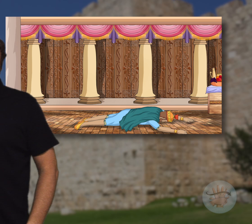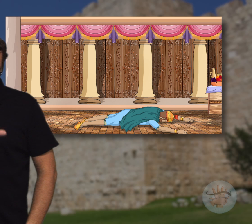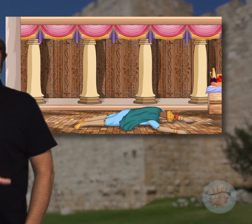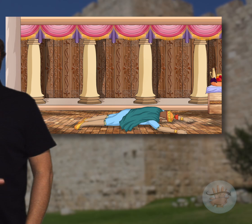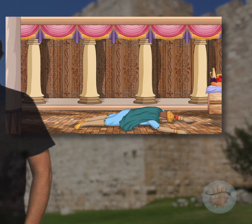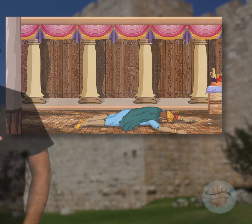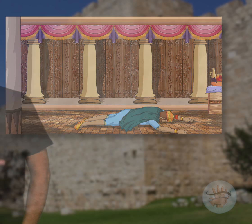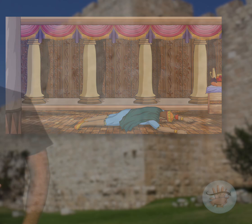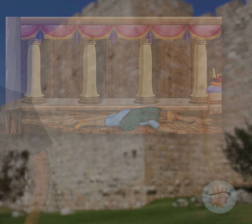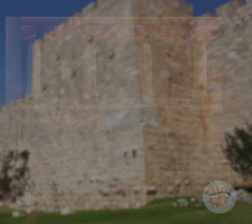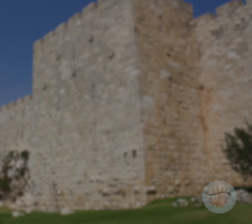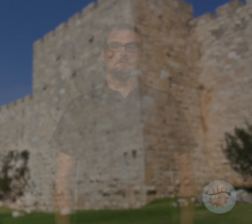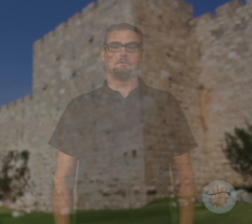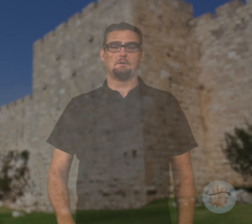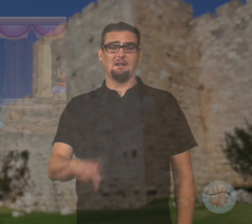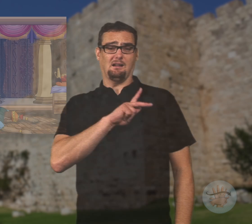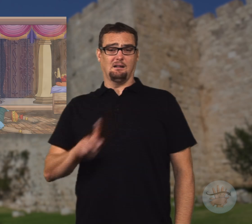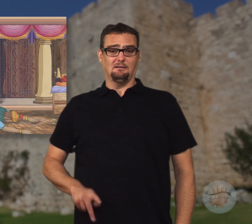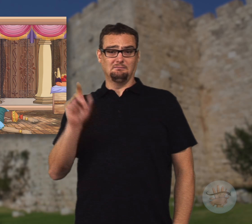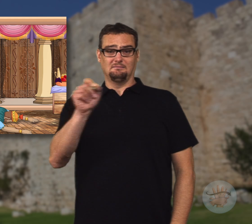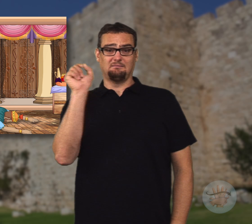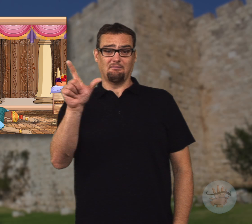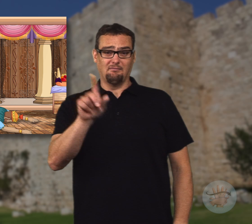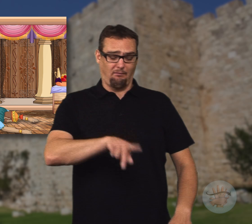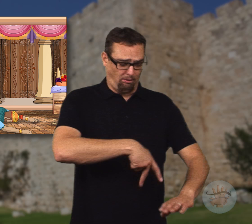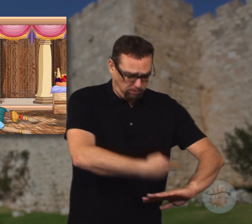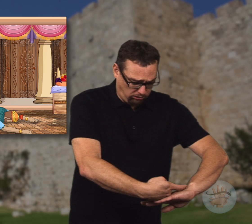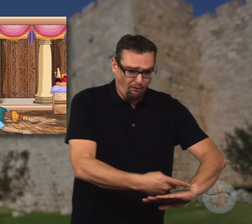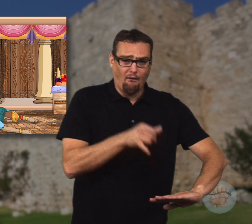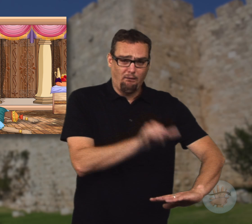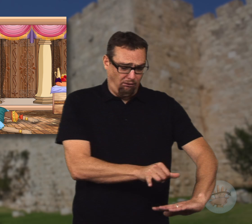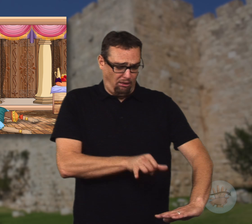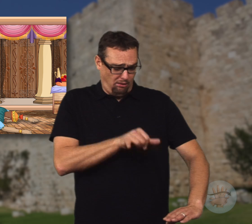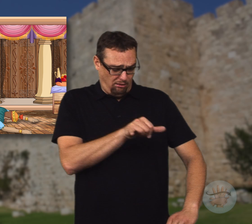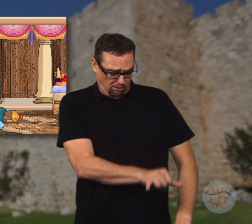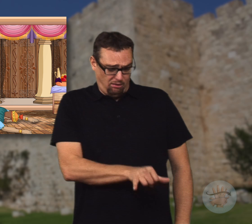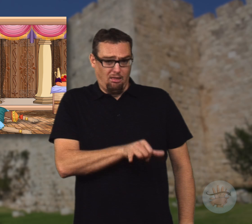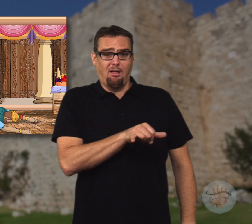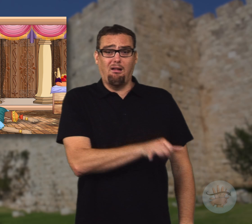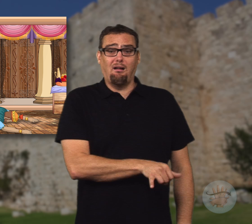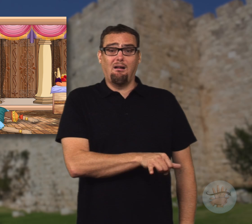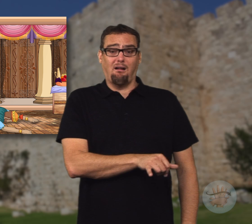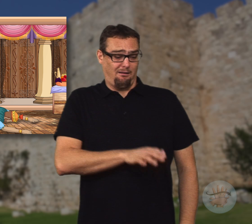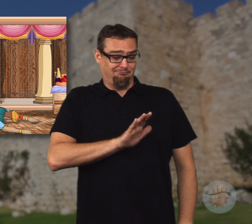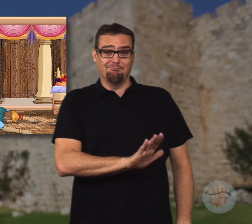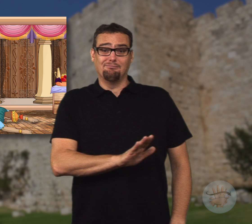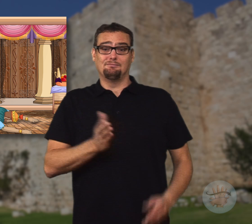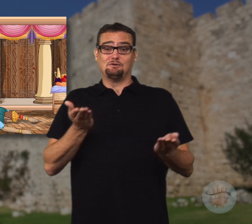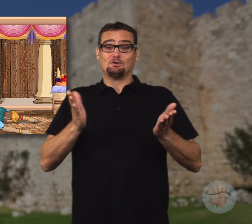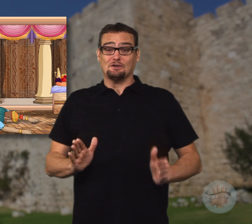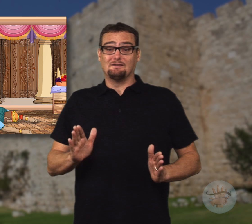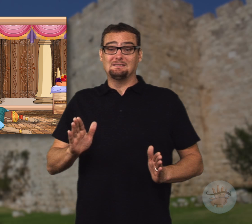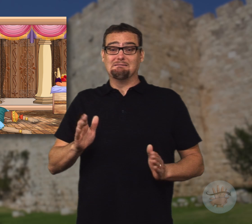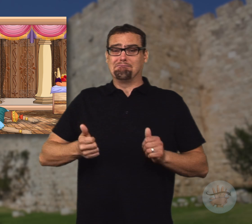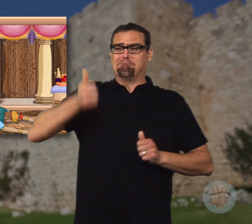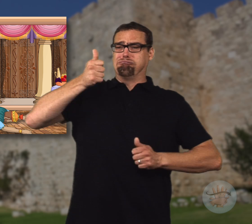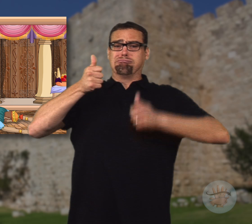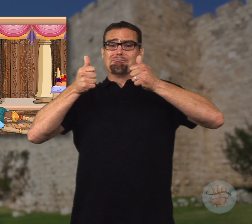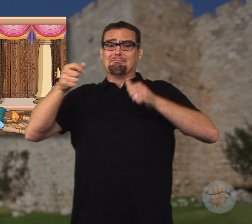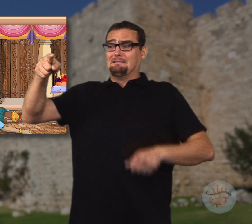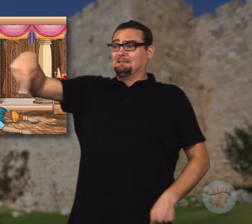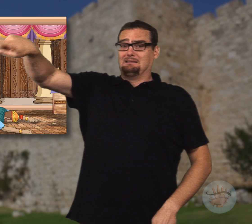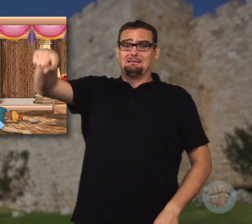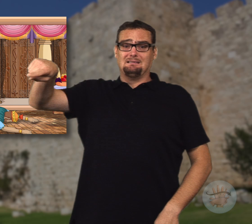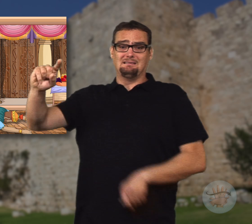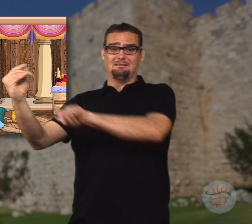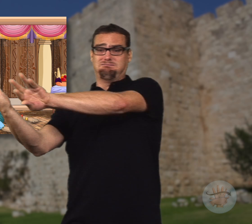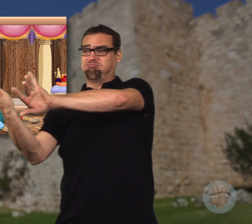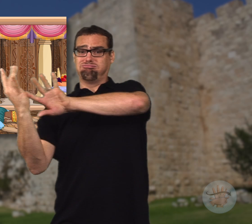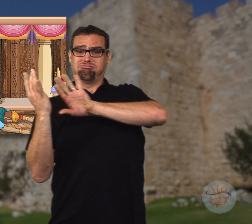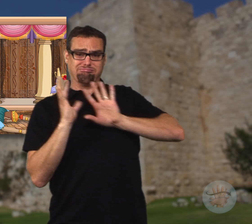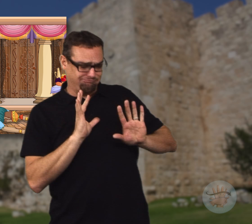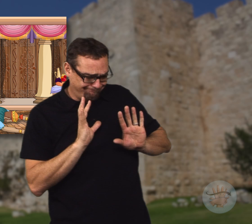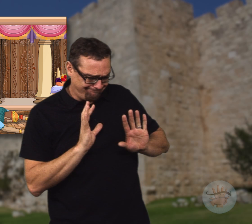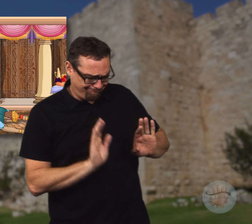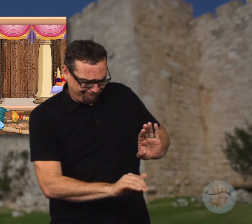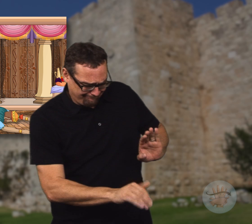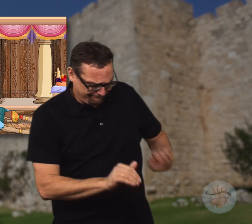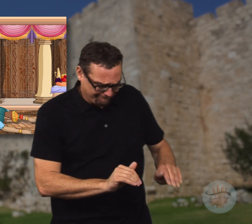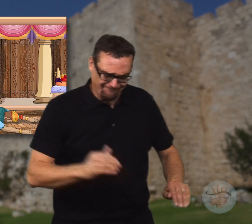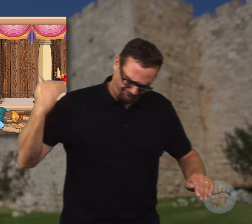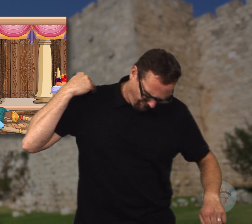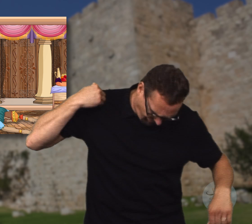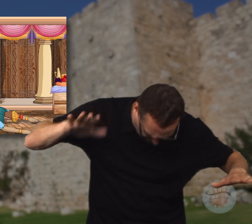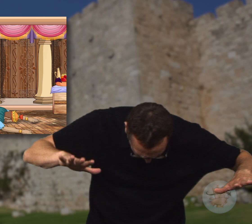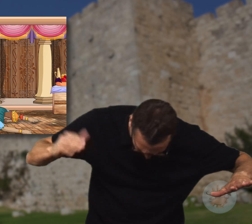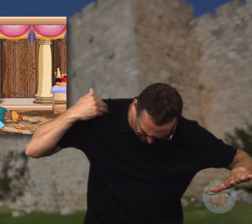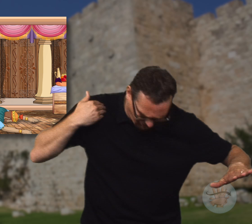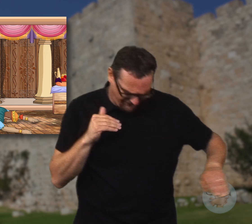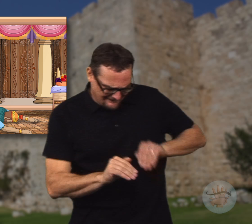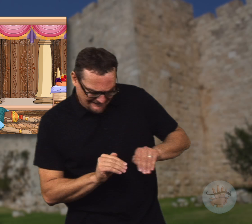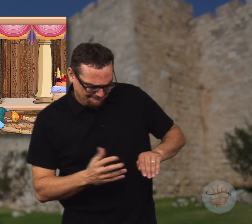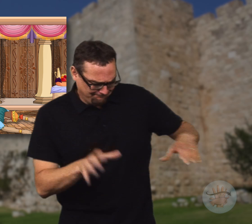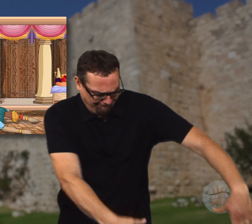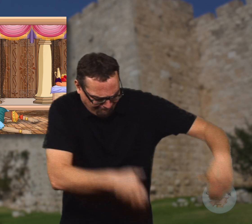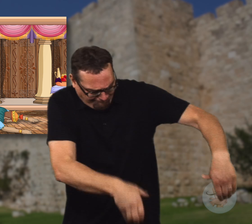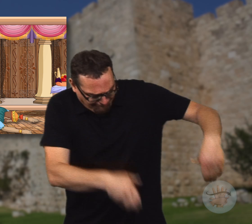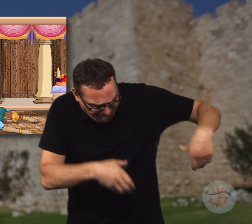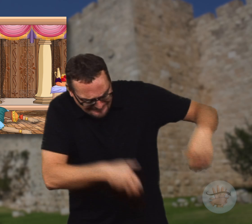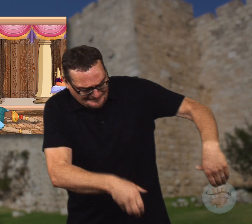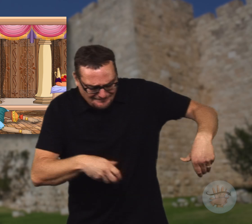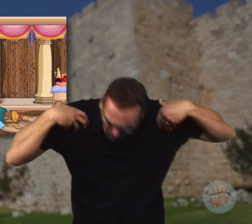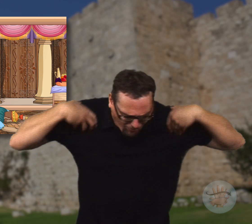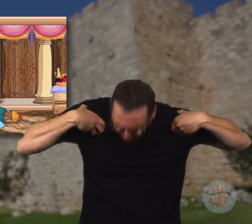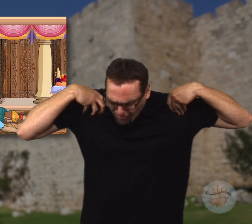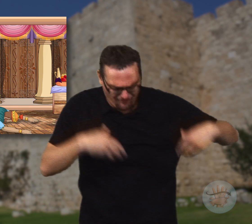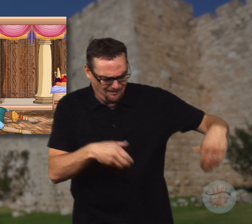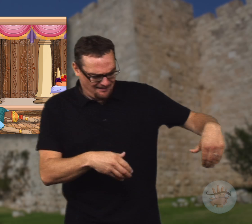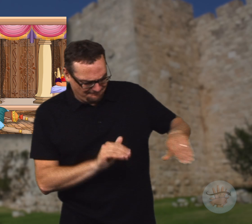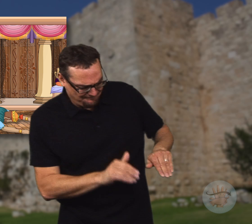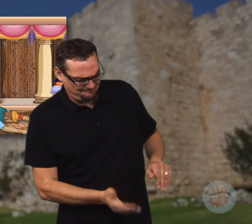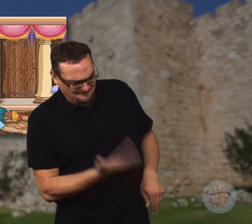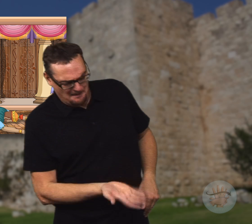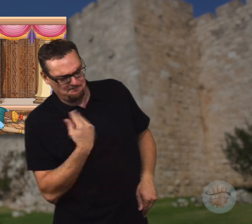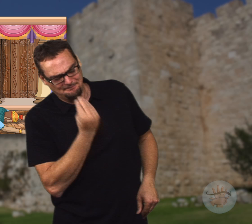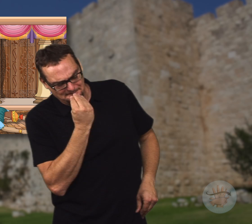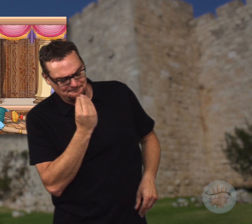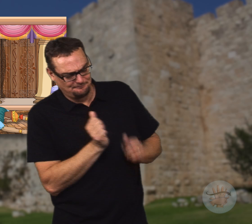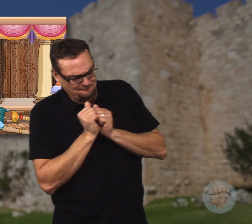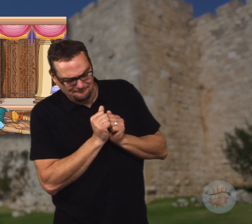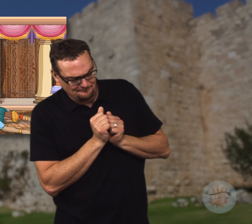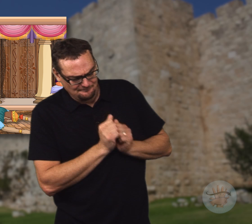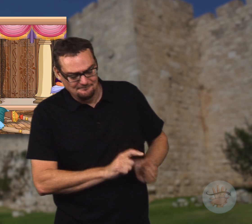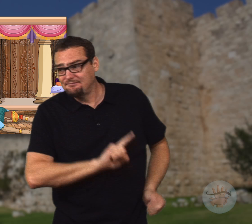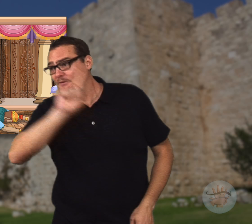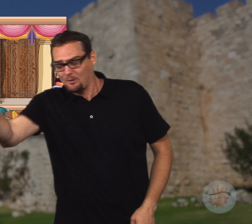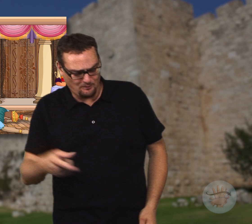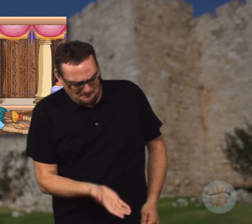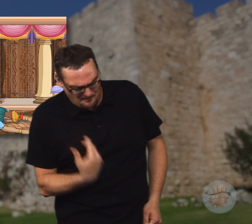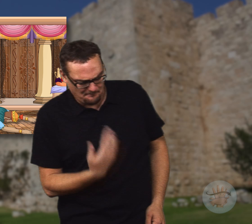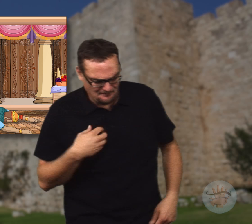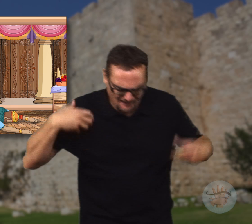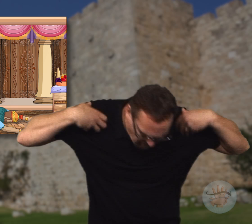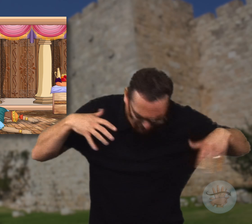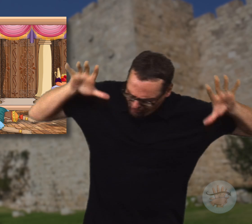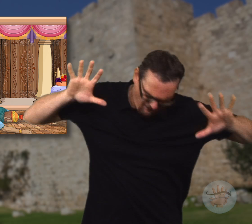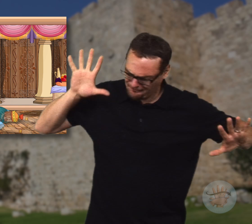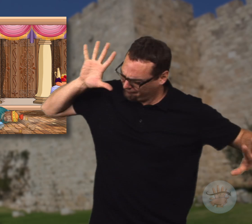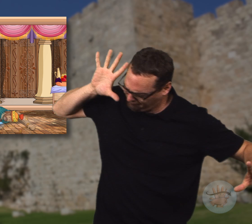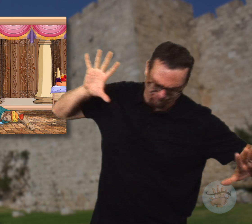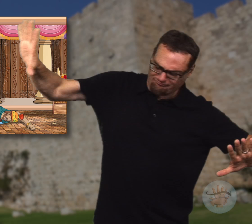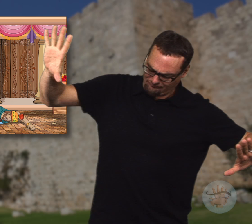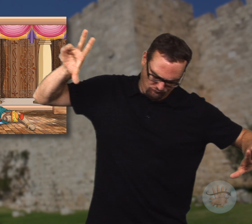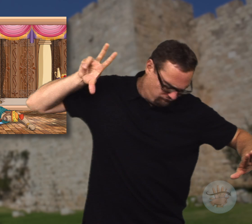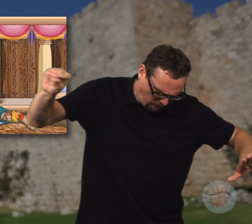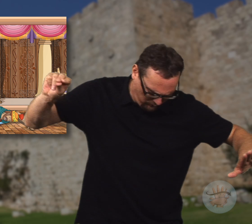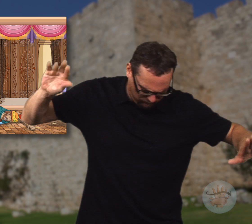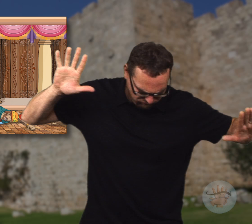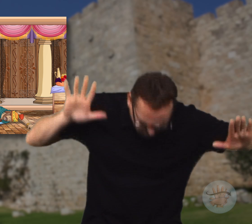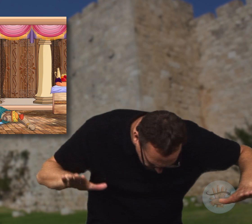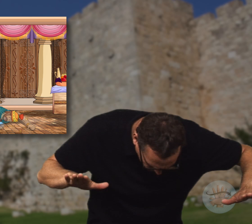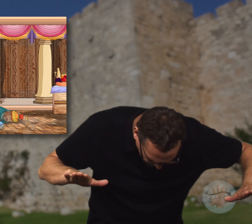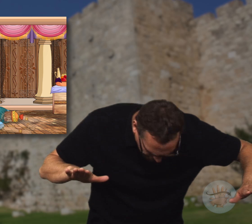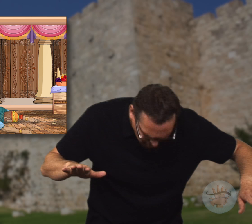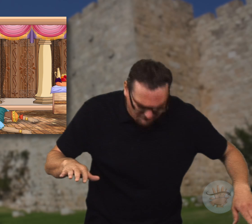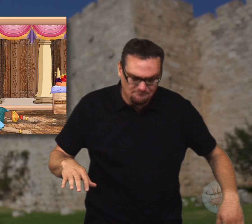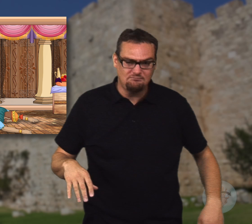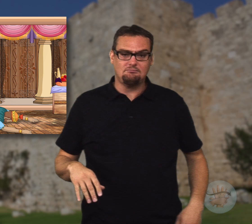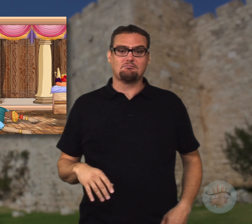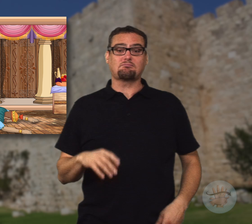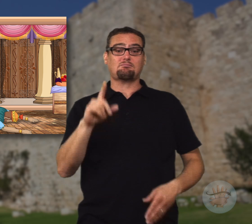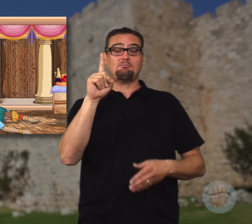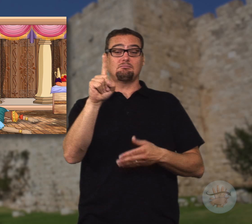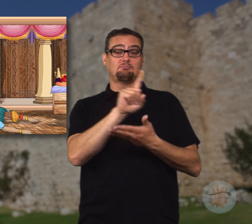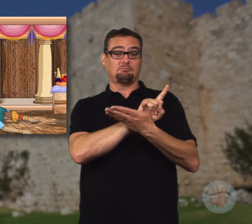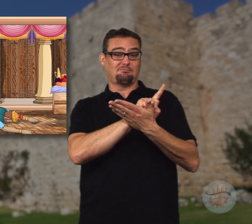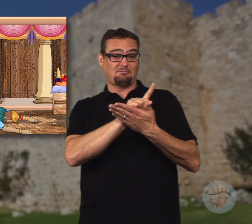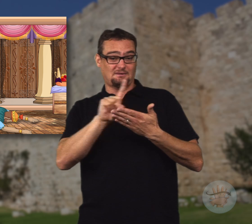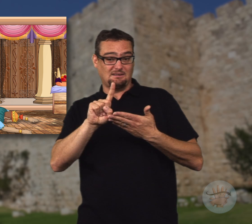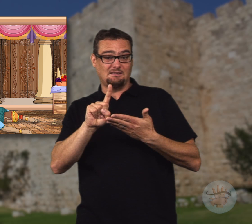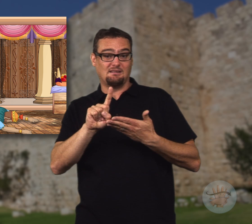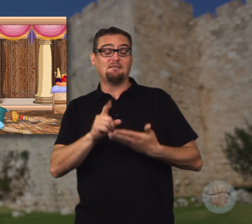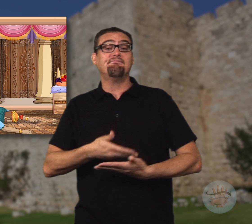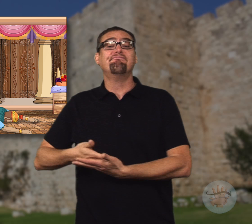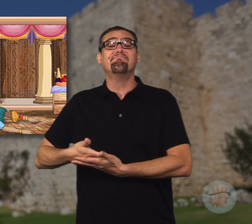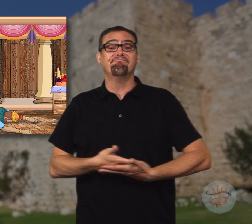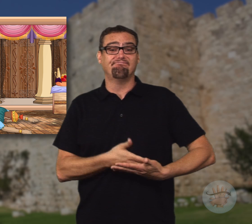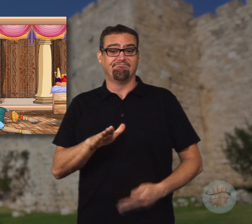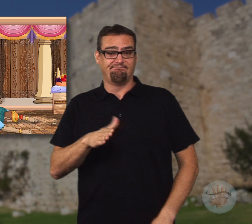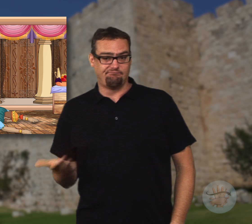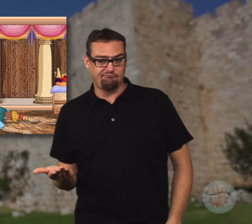The elders of his household stood beside him to help him up from the ground, but he was unwilling and would not eat anything with them.